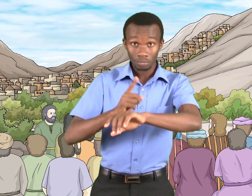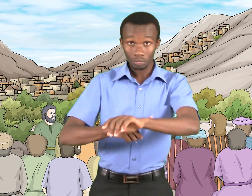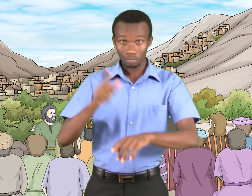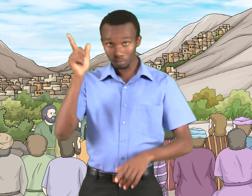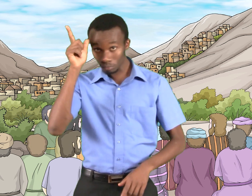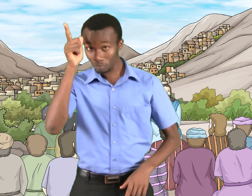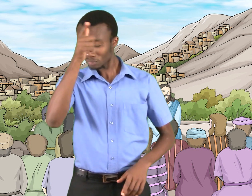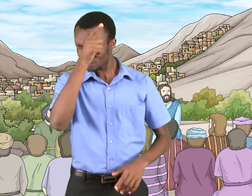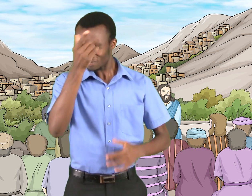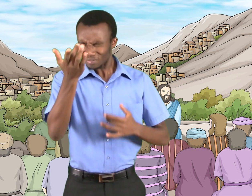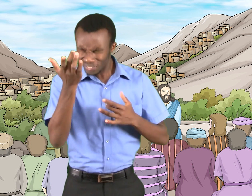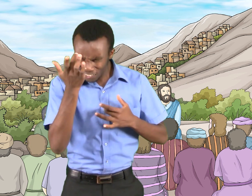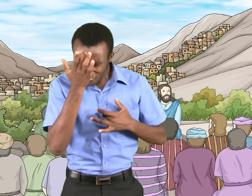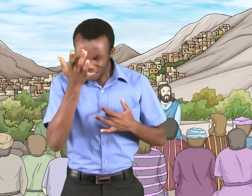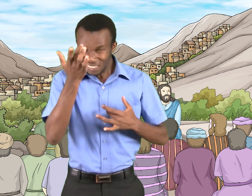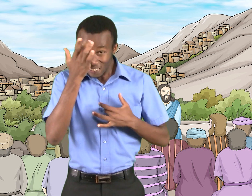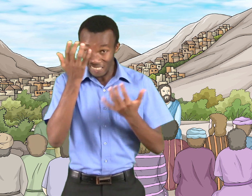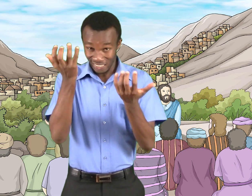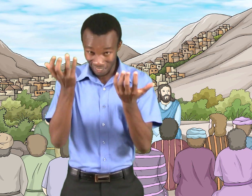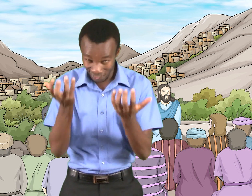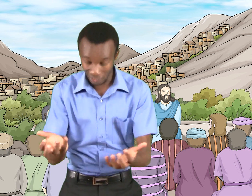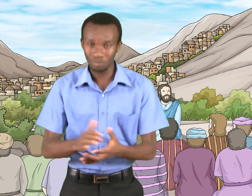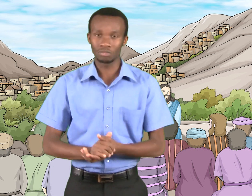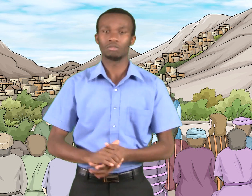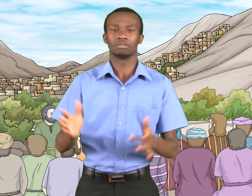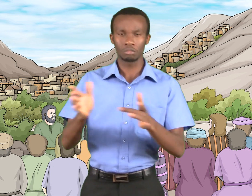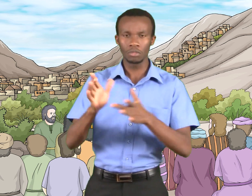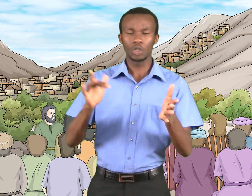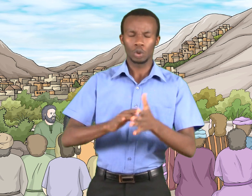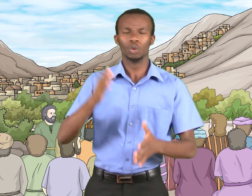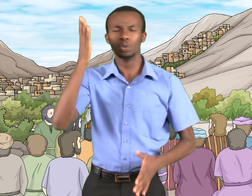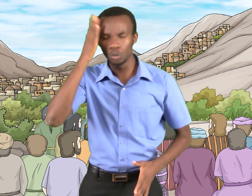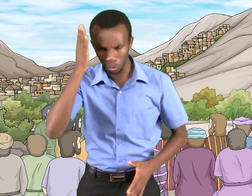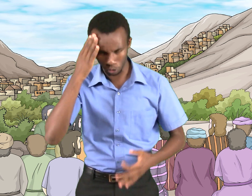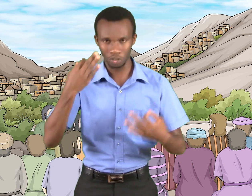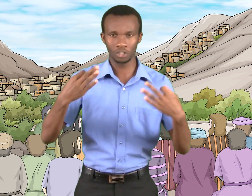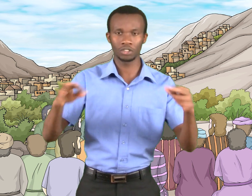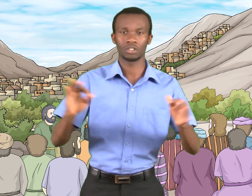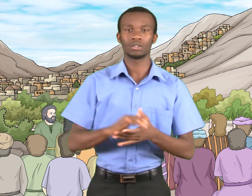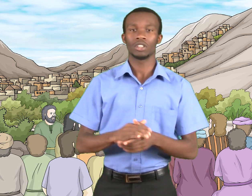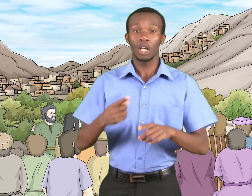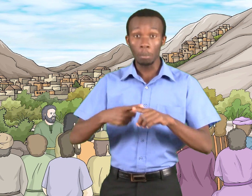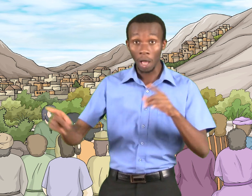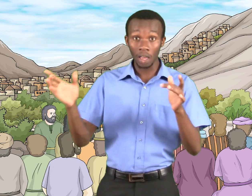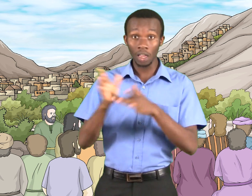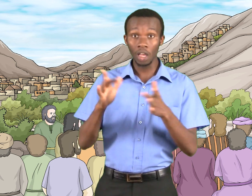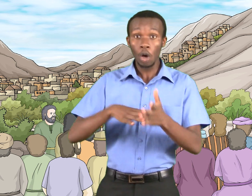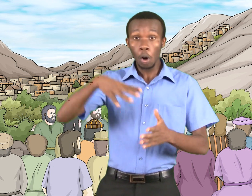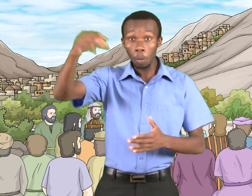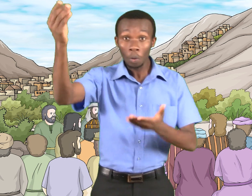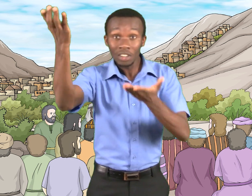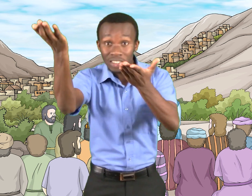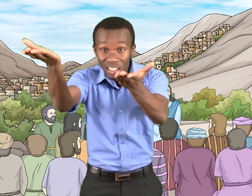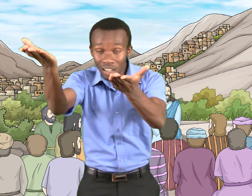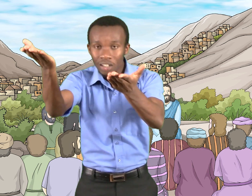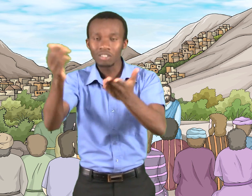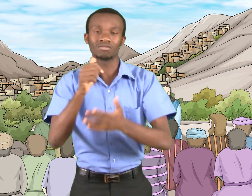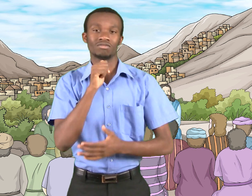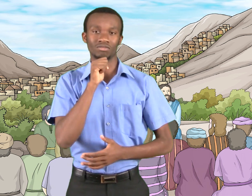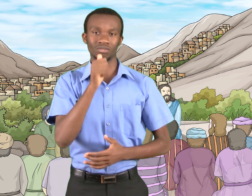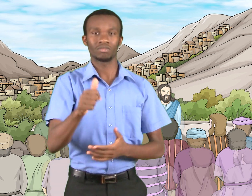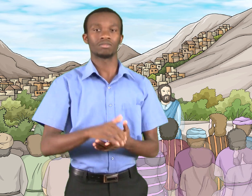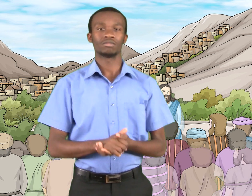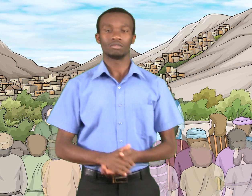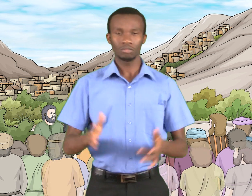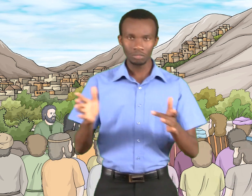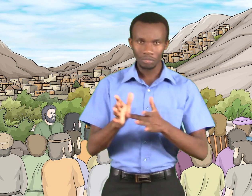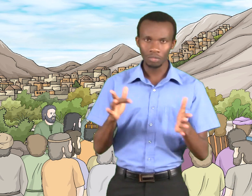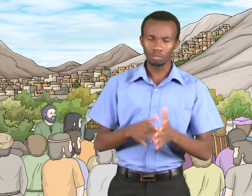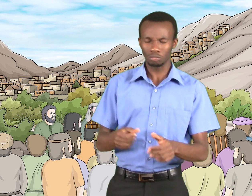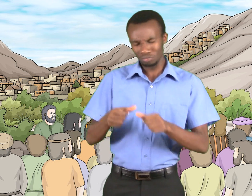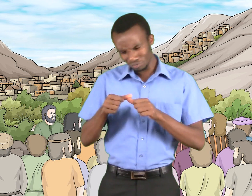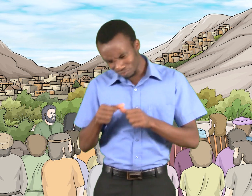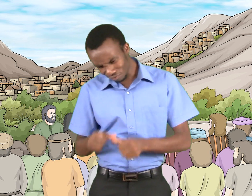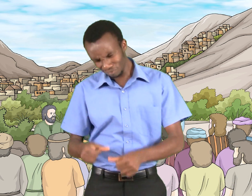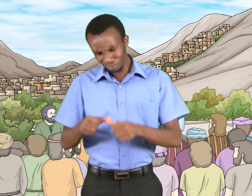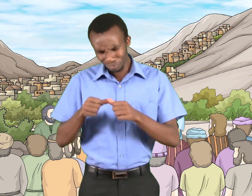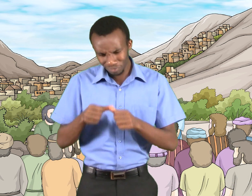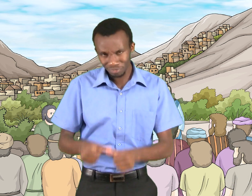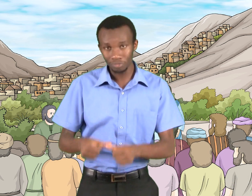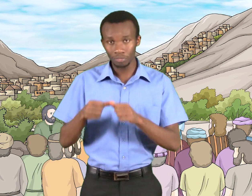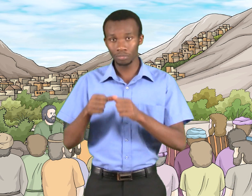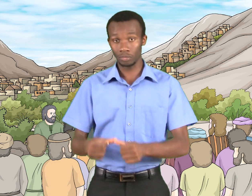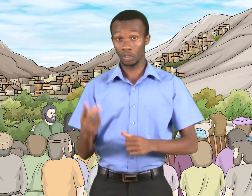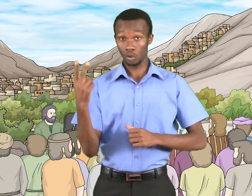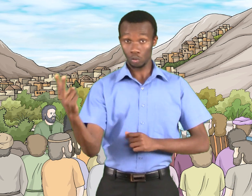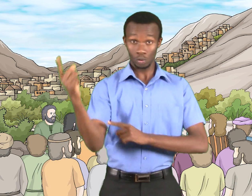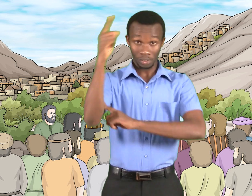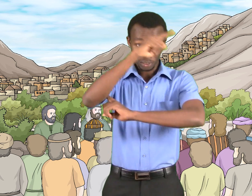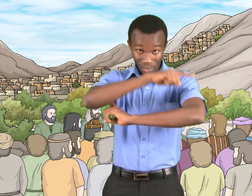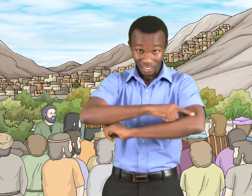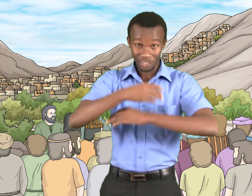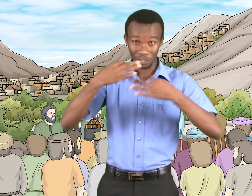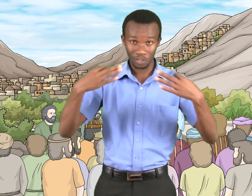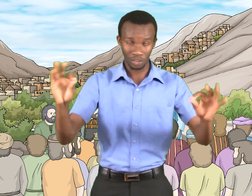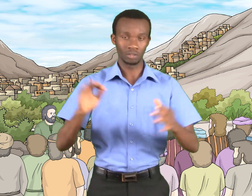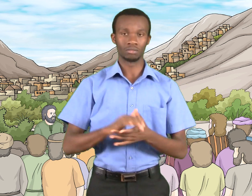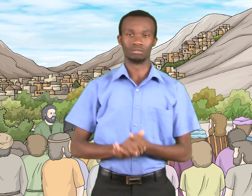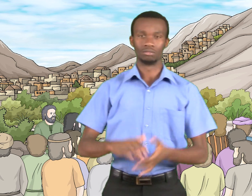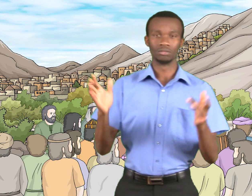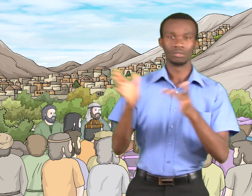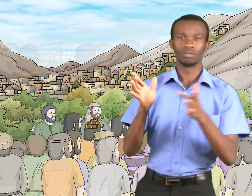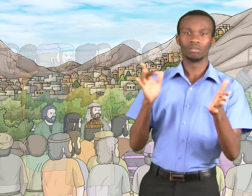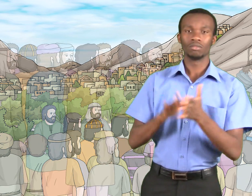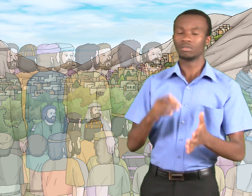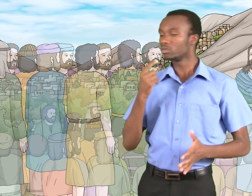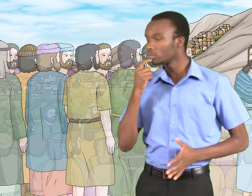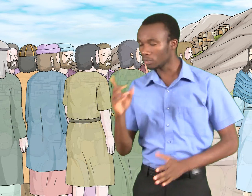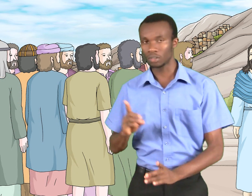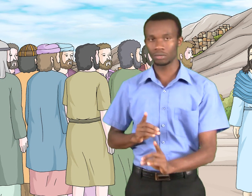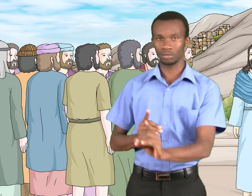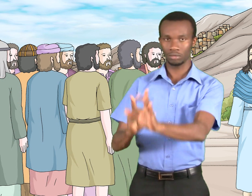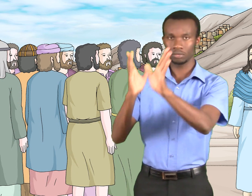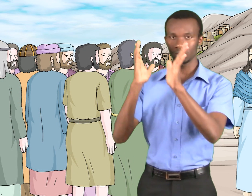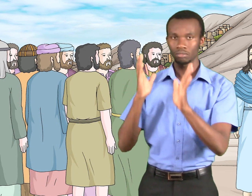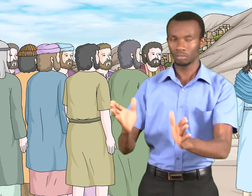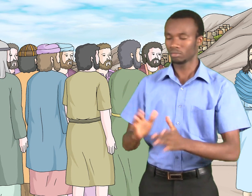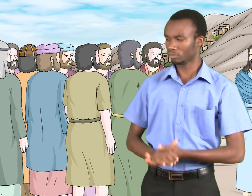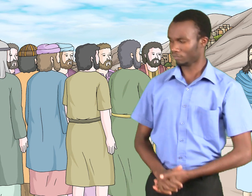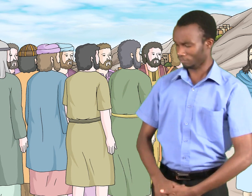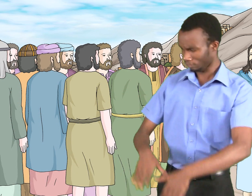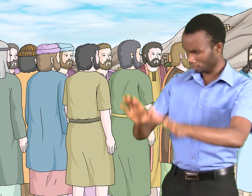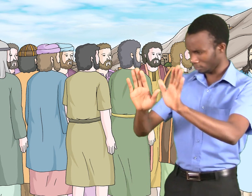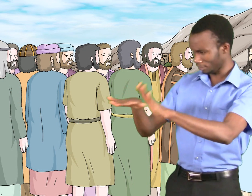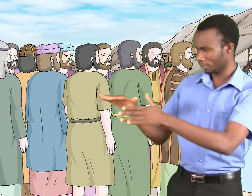Now Jesus loved Martha and her sister and Lazarus.